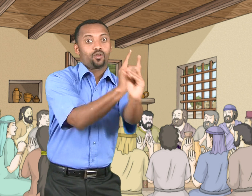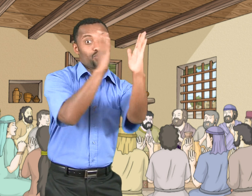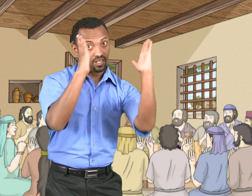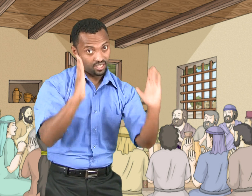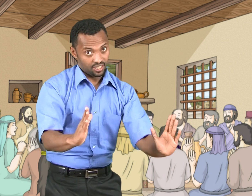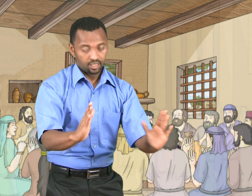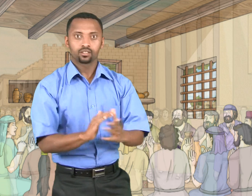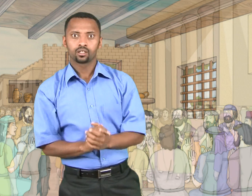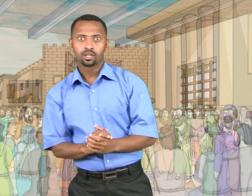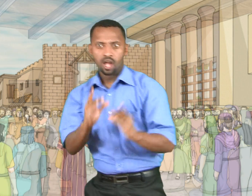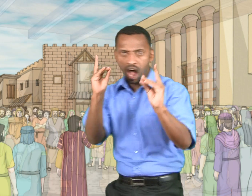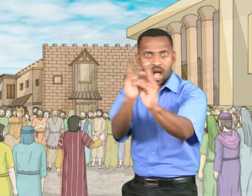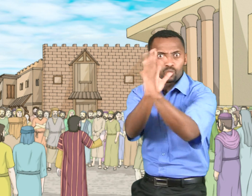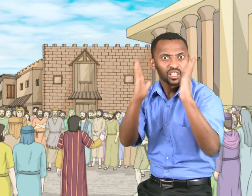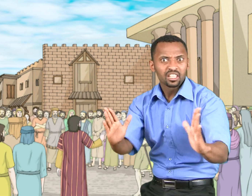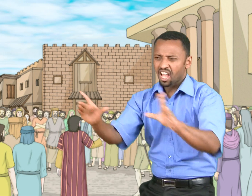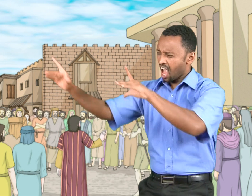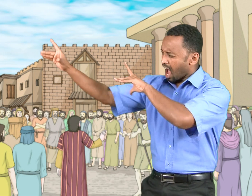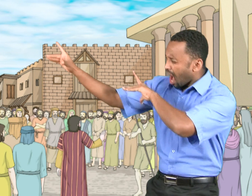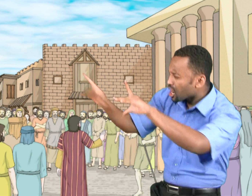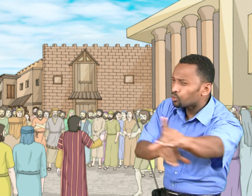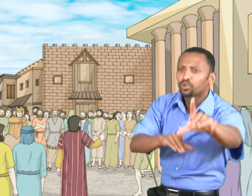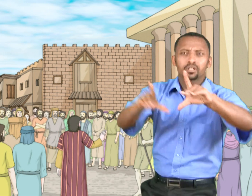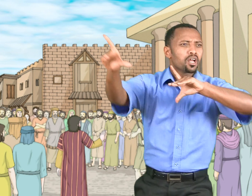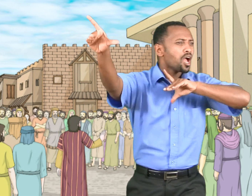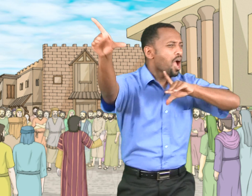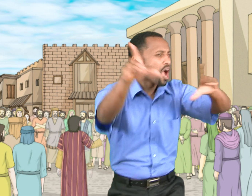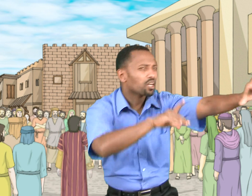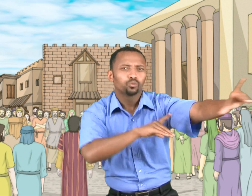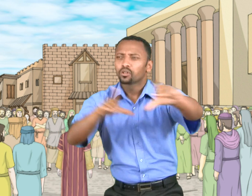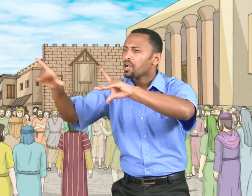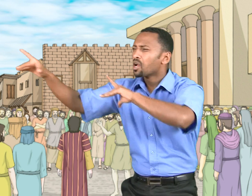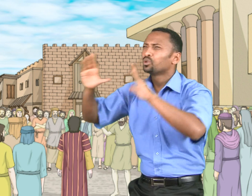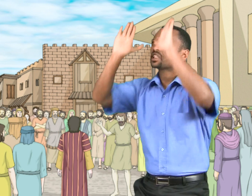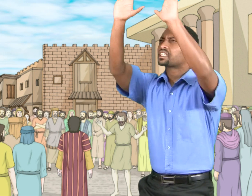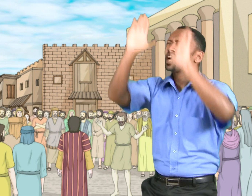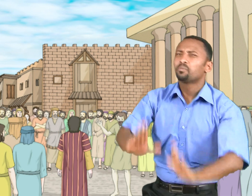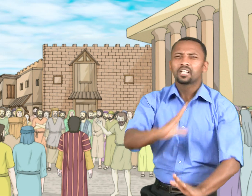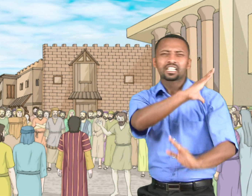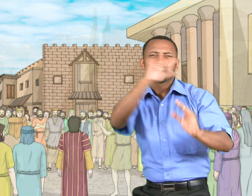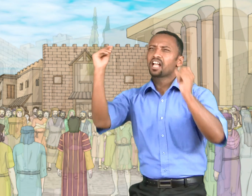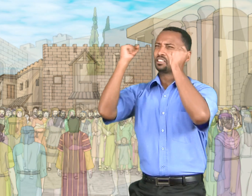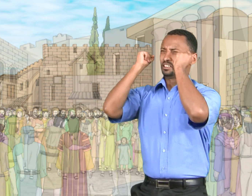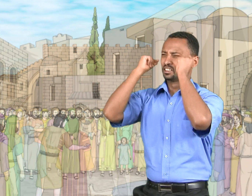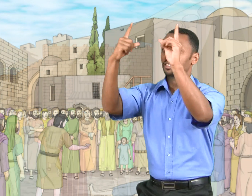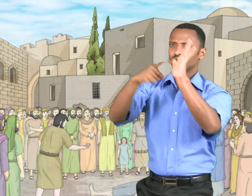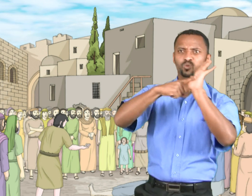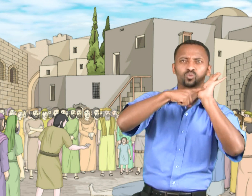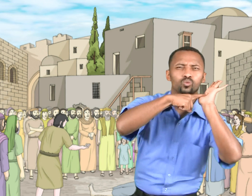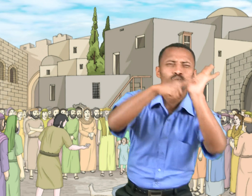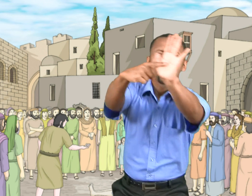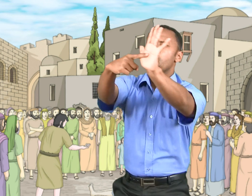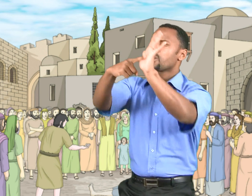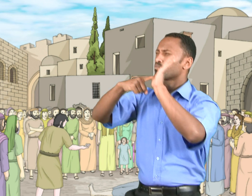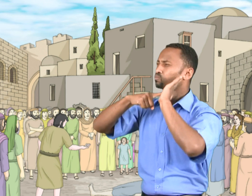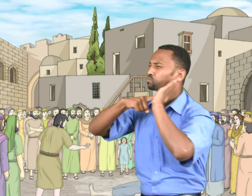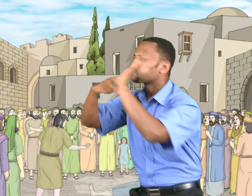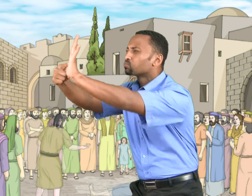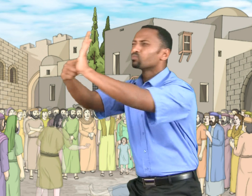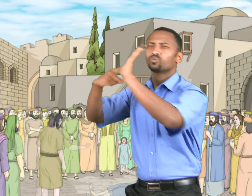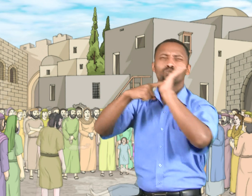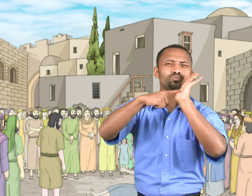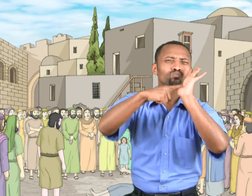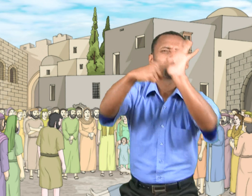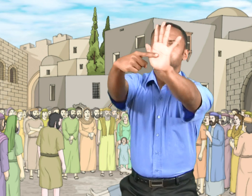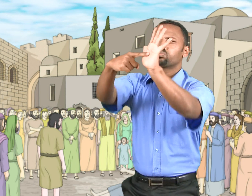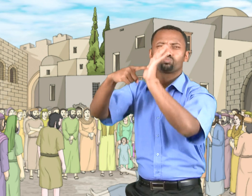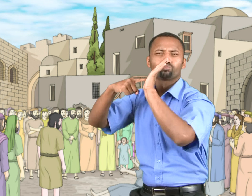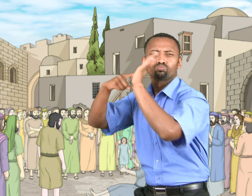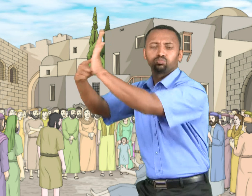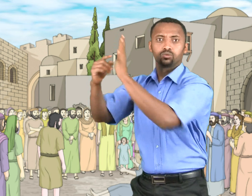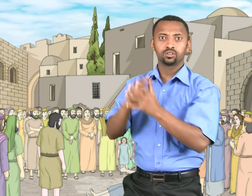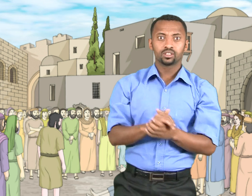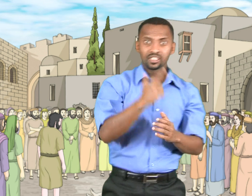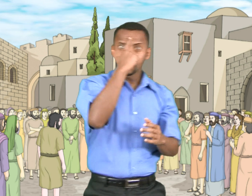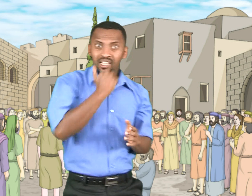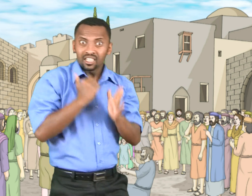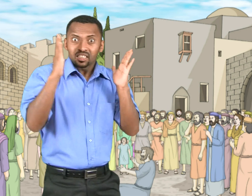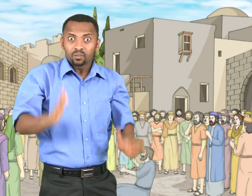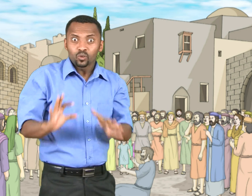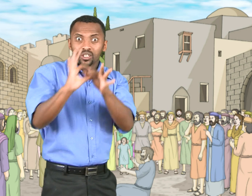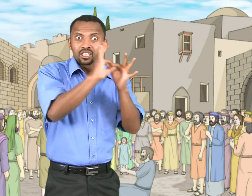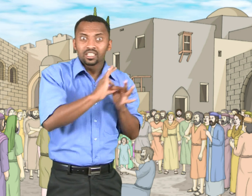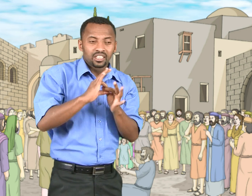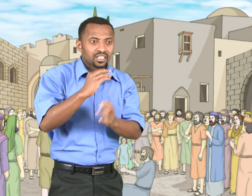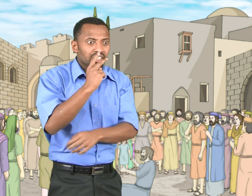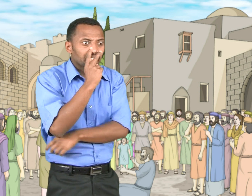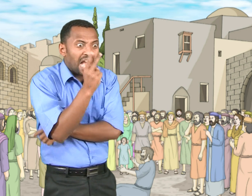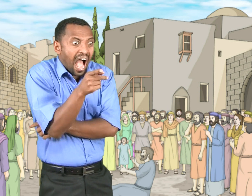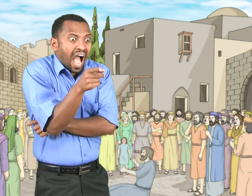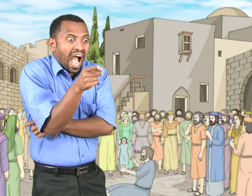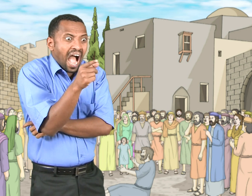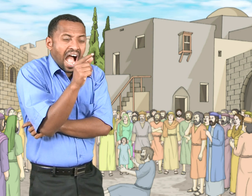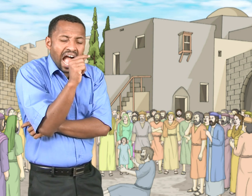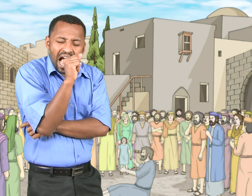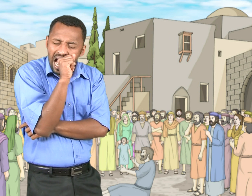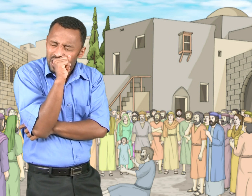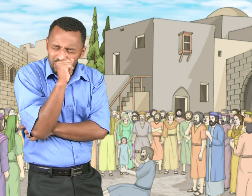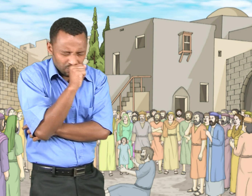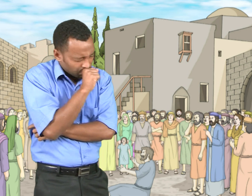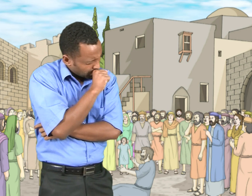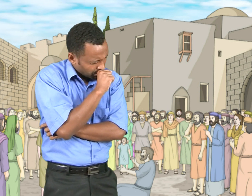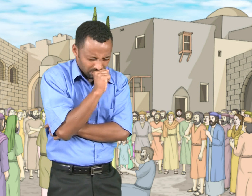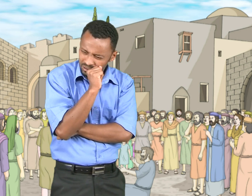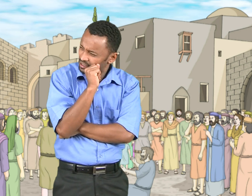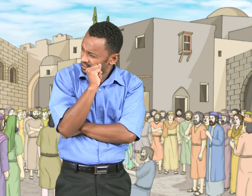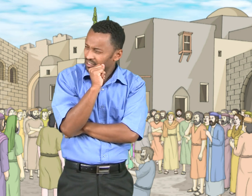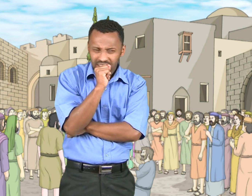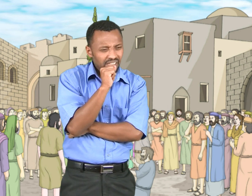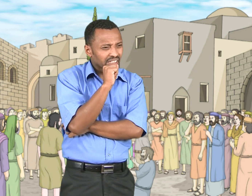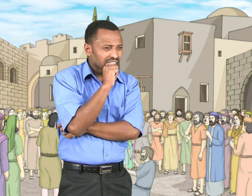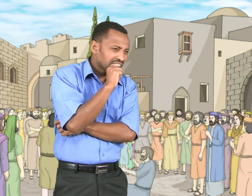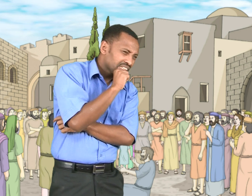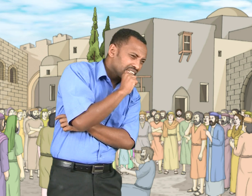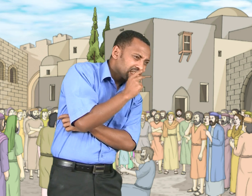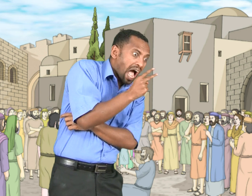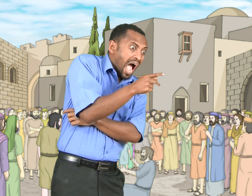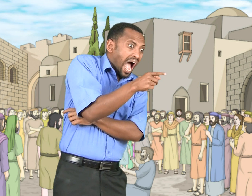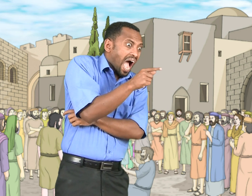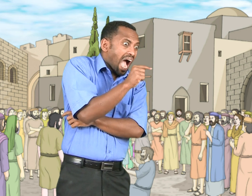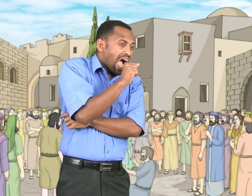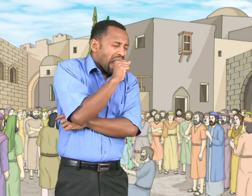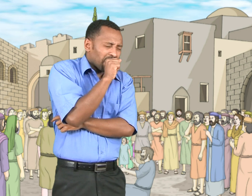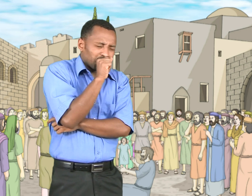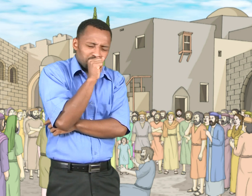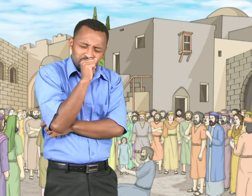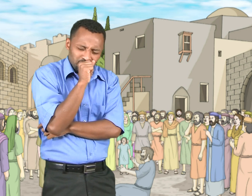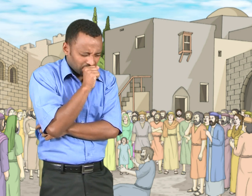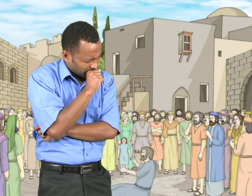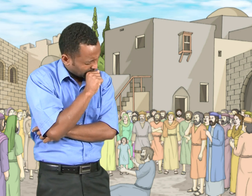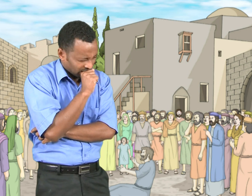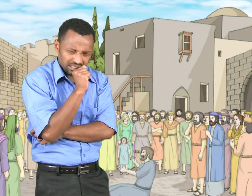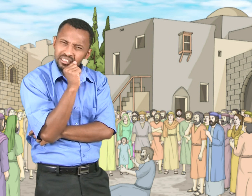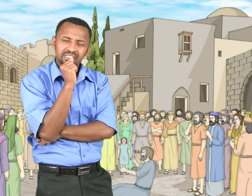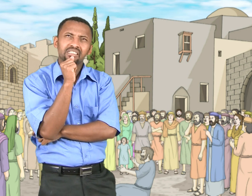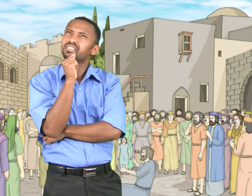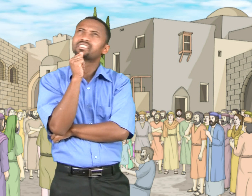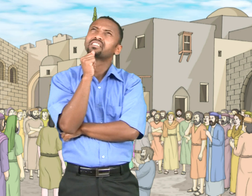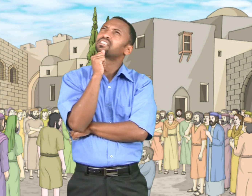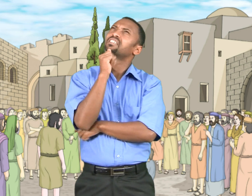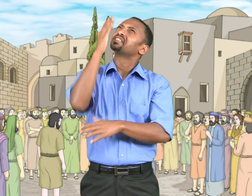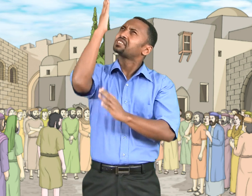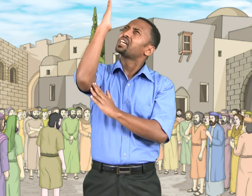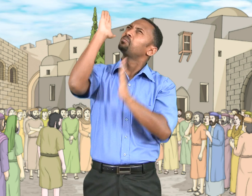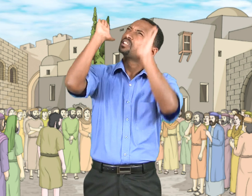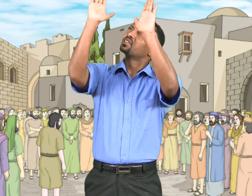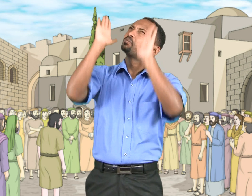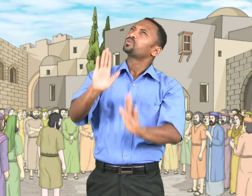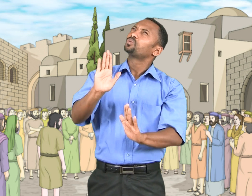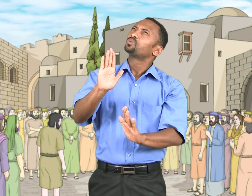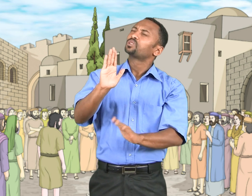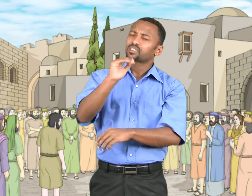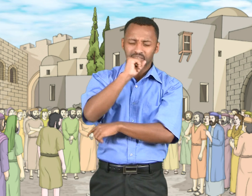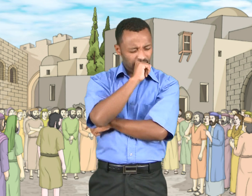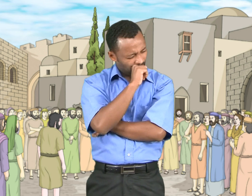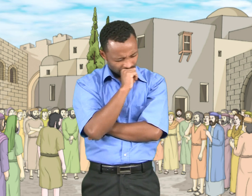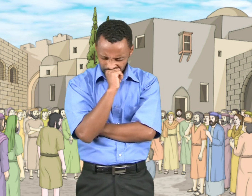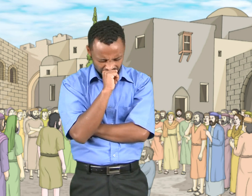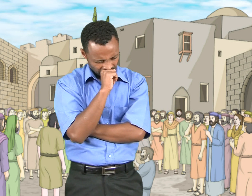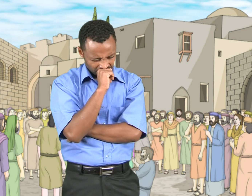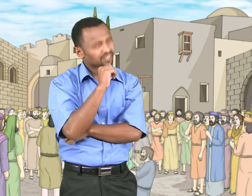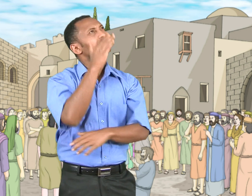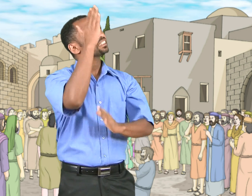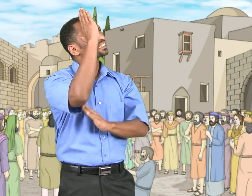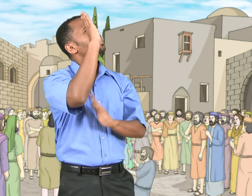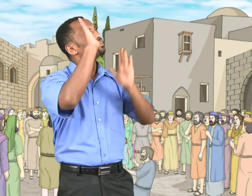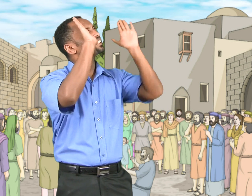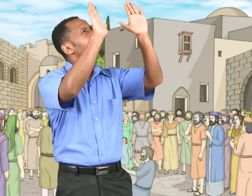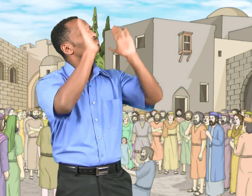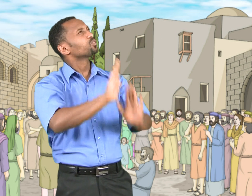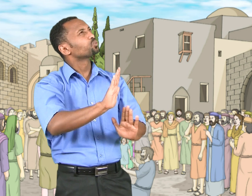A sense of awe came over everyone, and the apostles performed many wonders and signs.